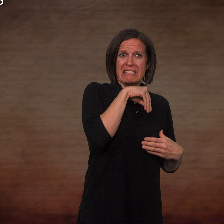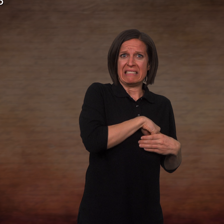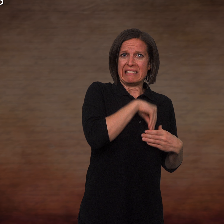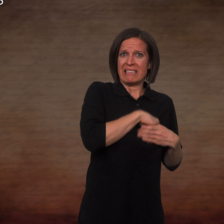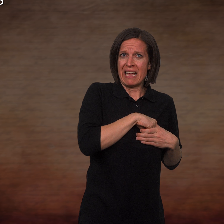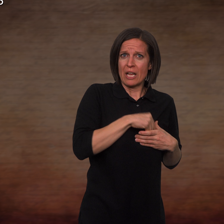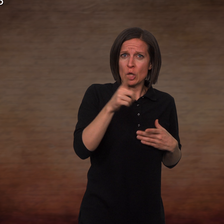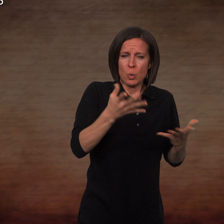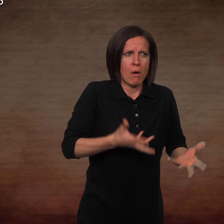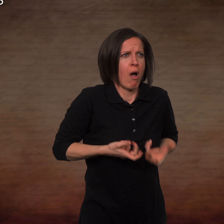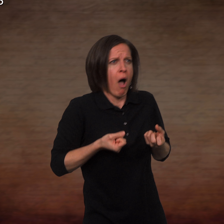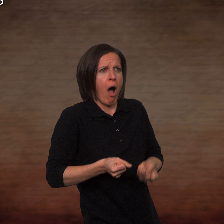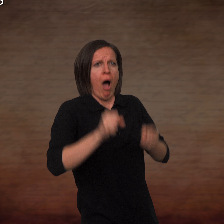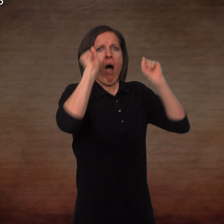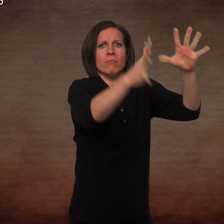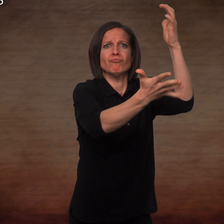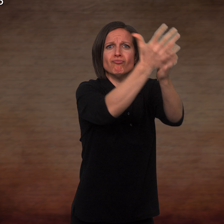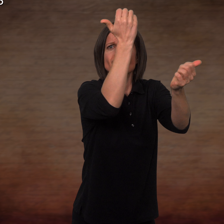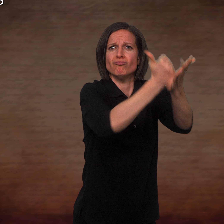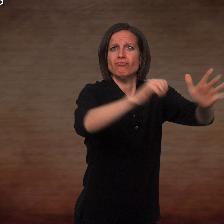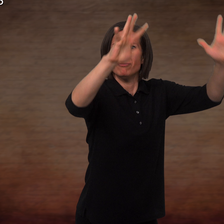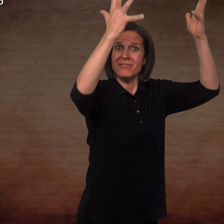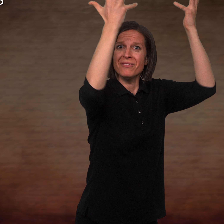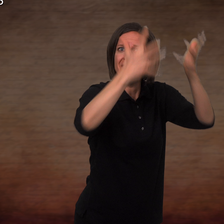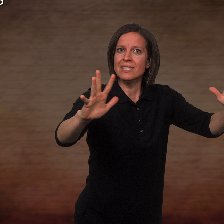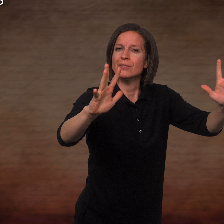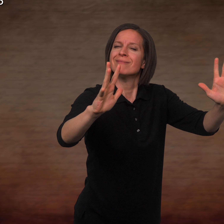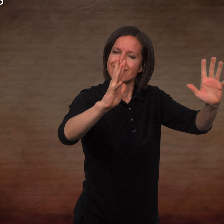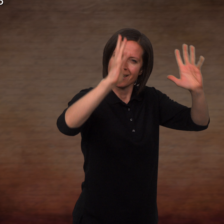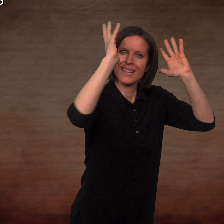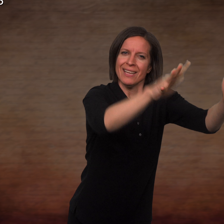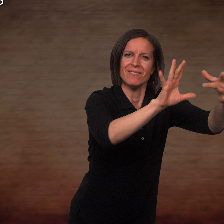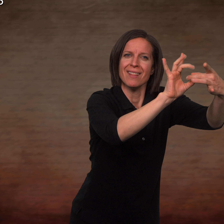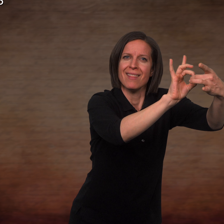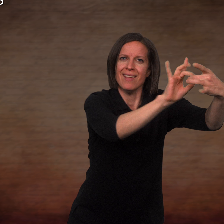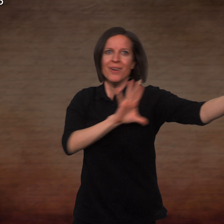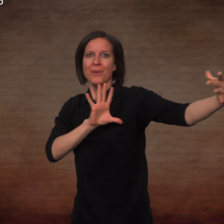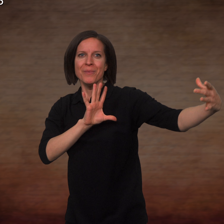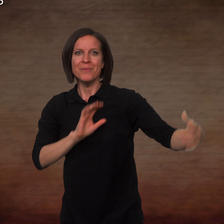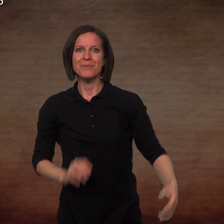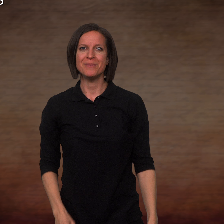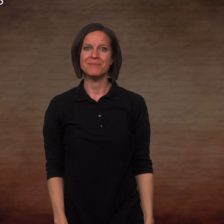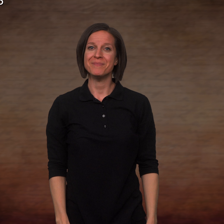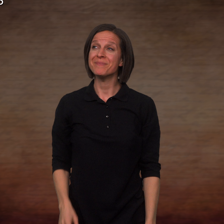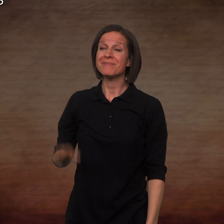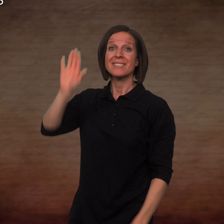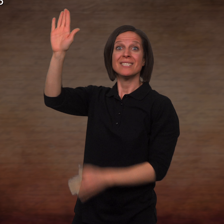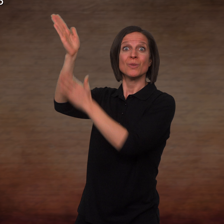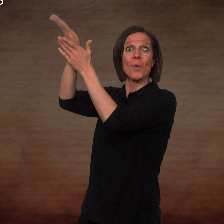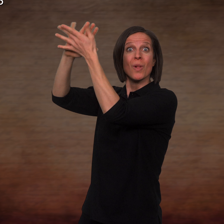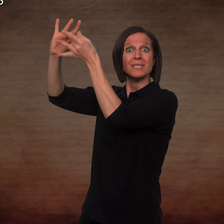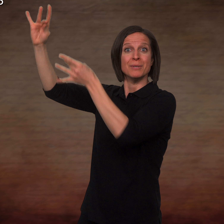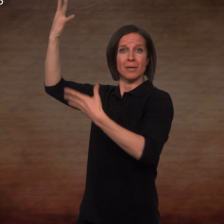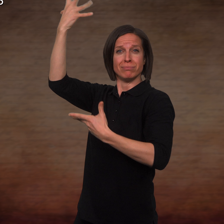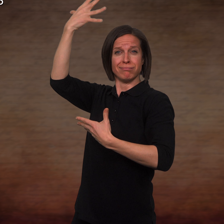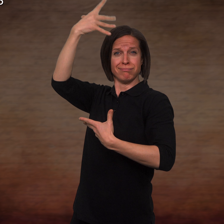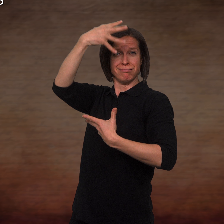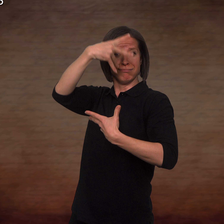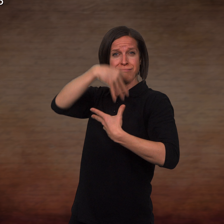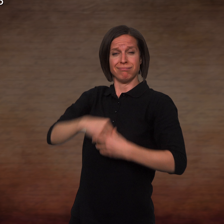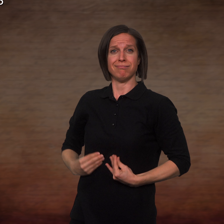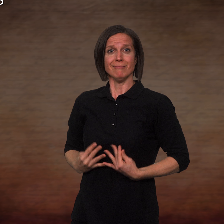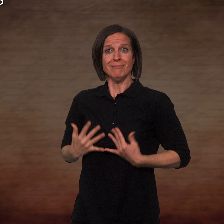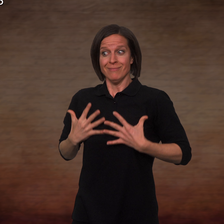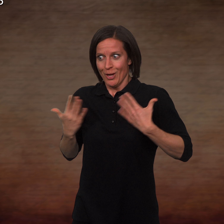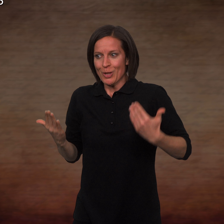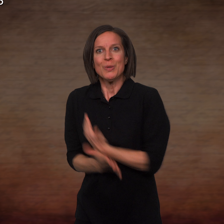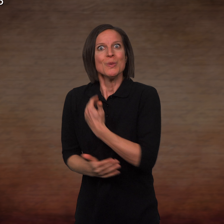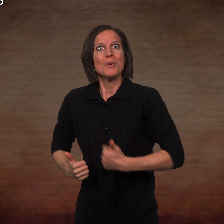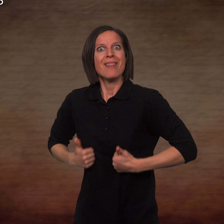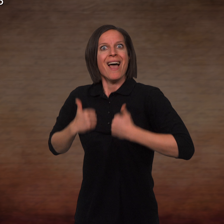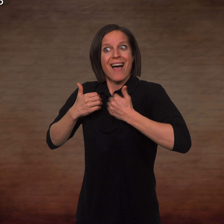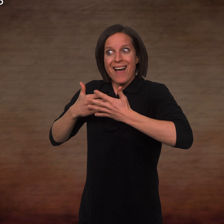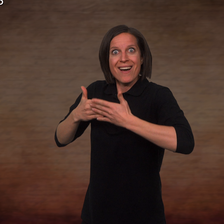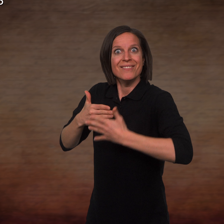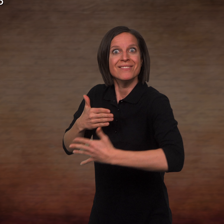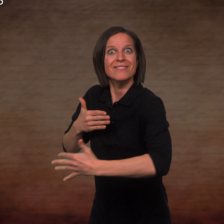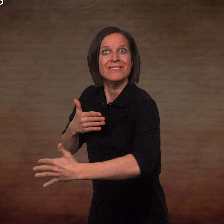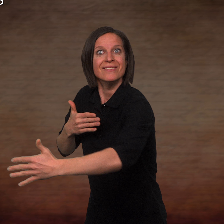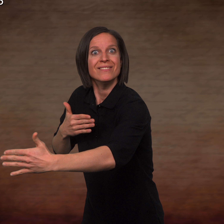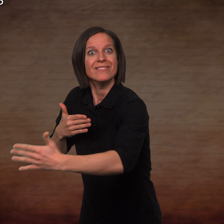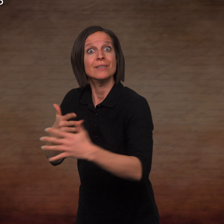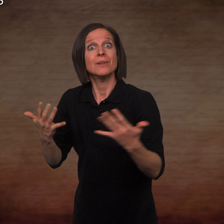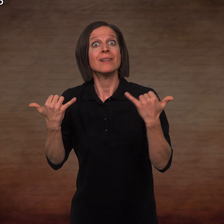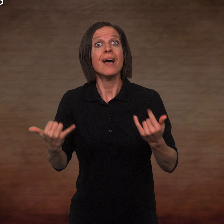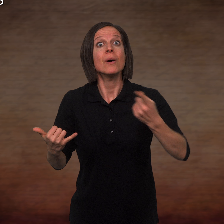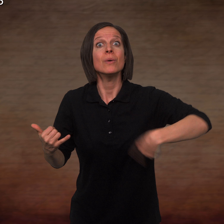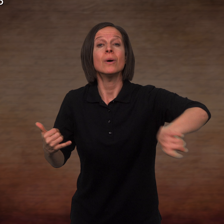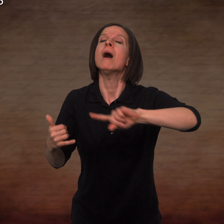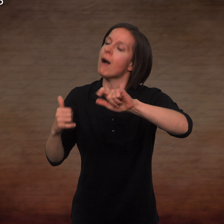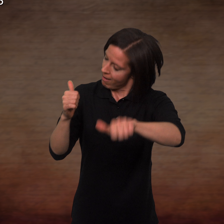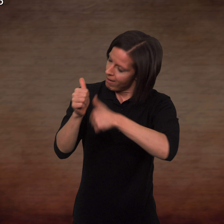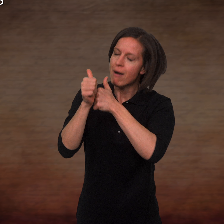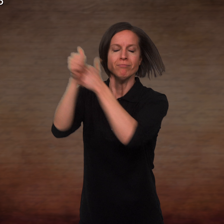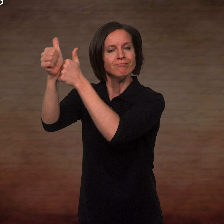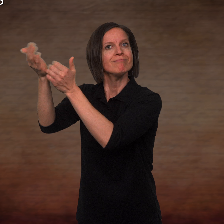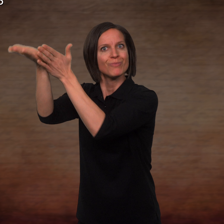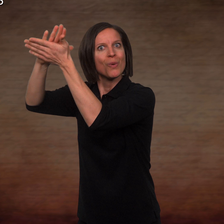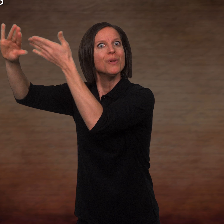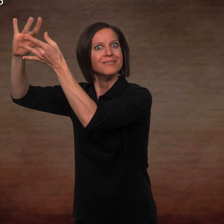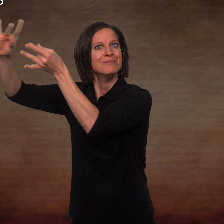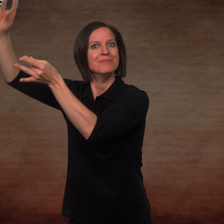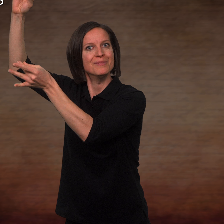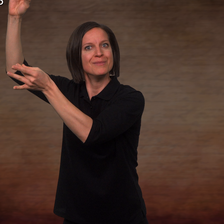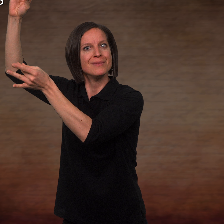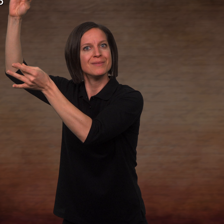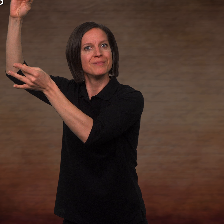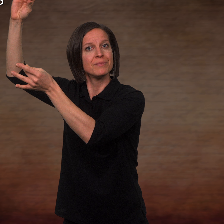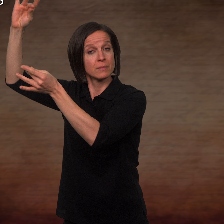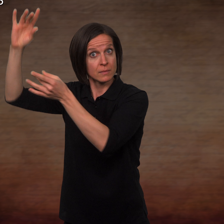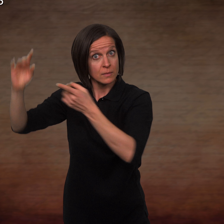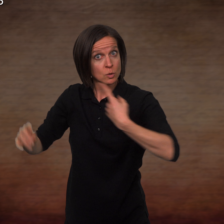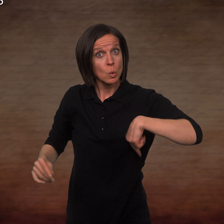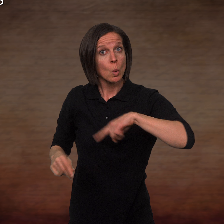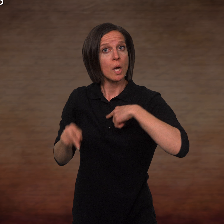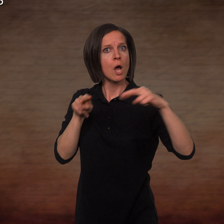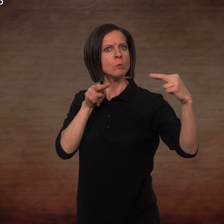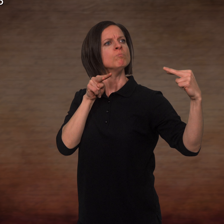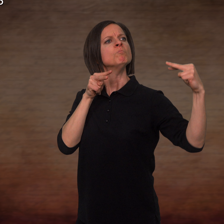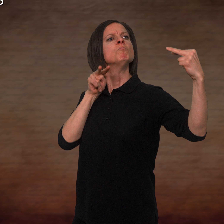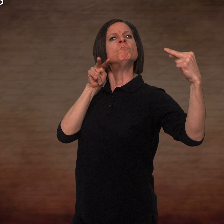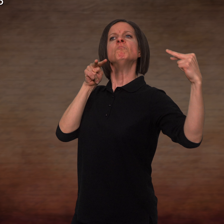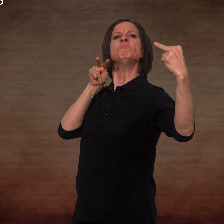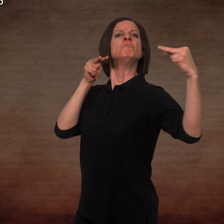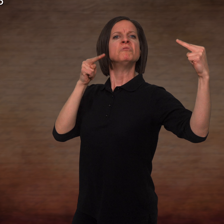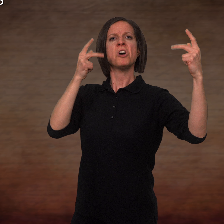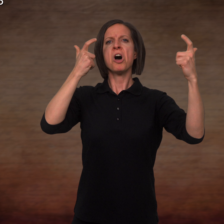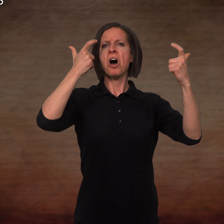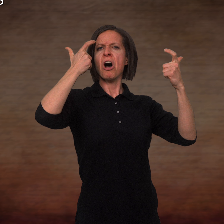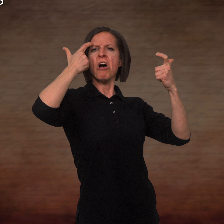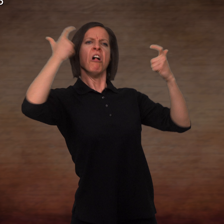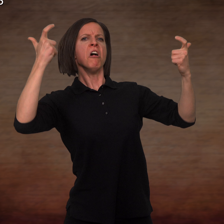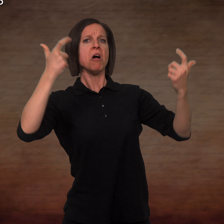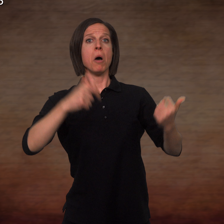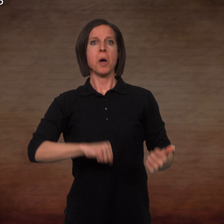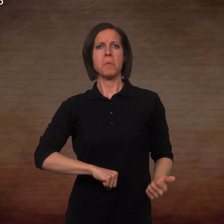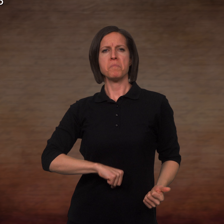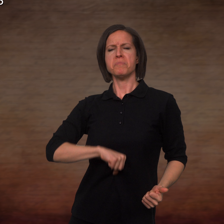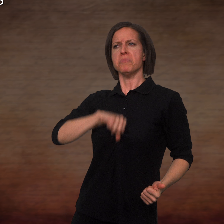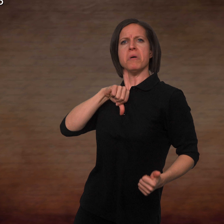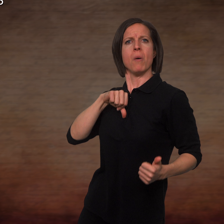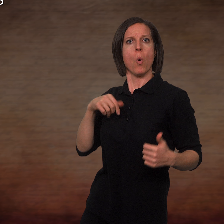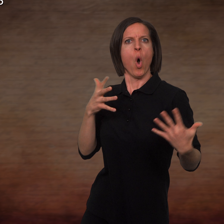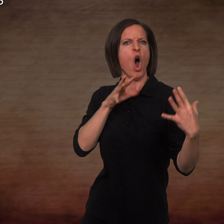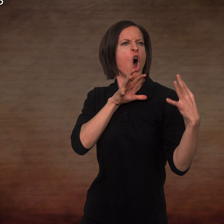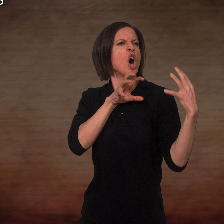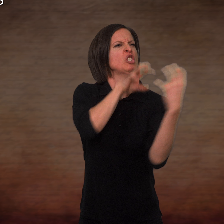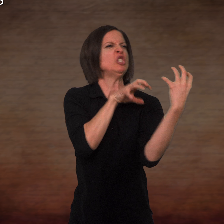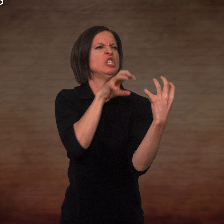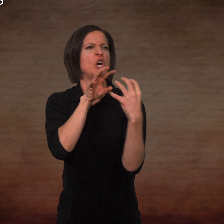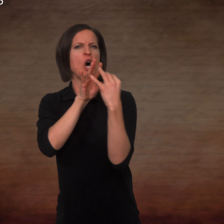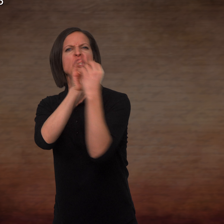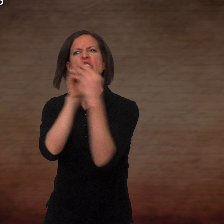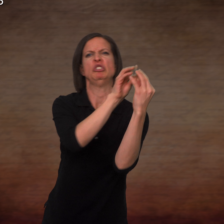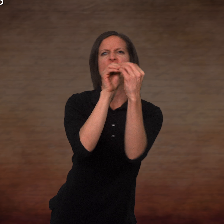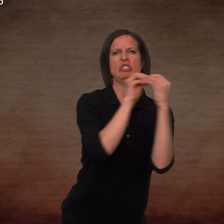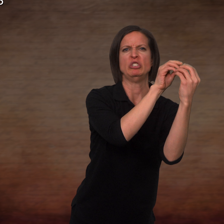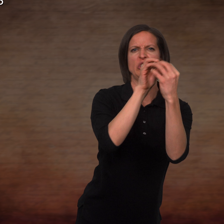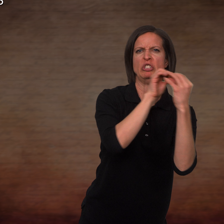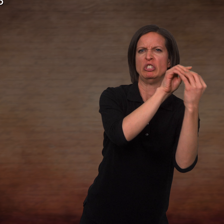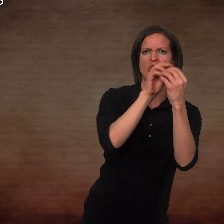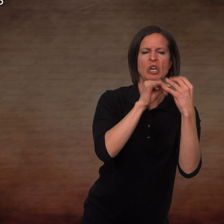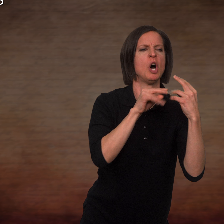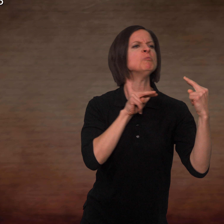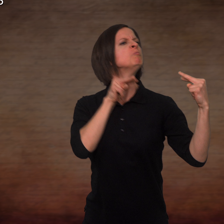Since we live by the Spirit, let us walk in step with the Spirit.